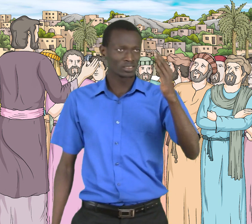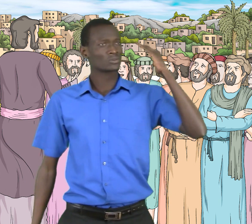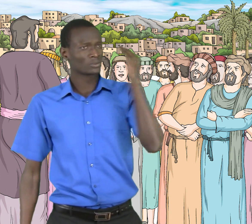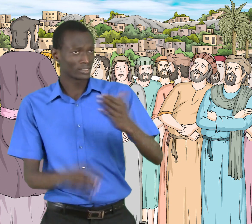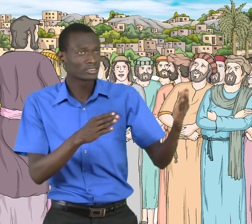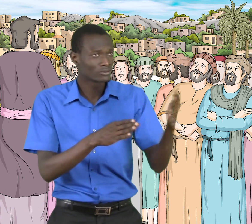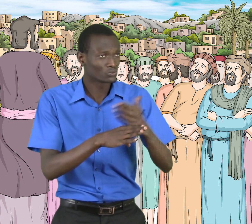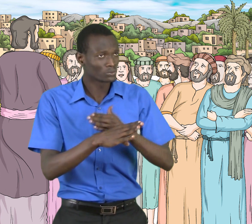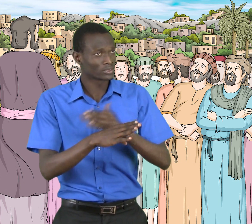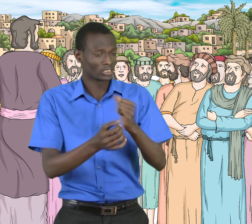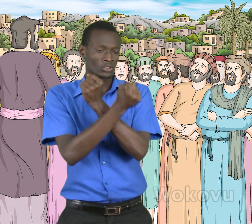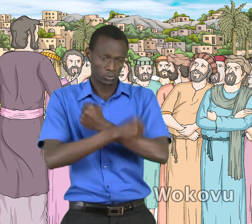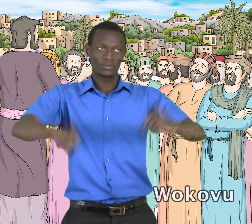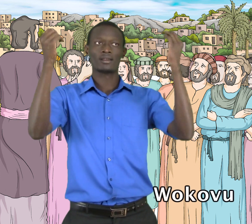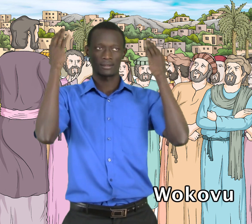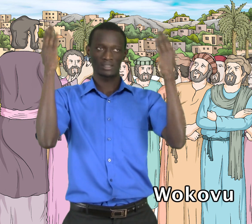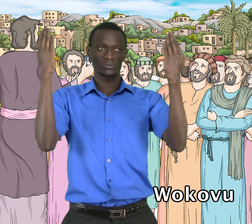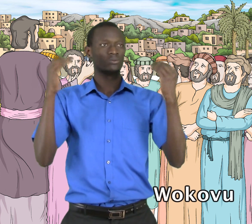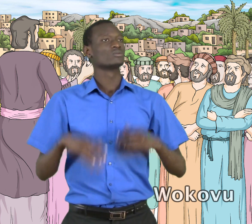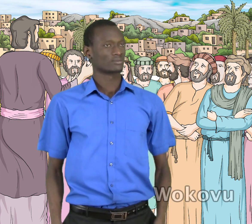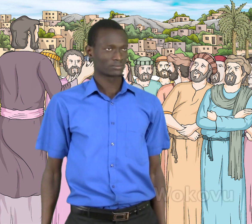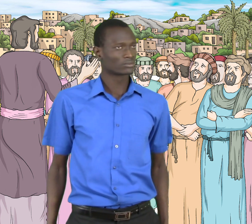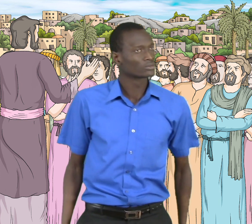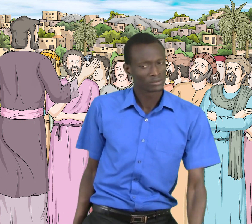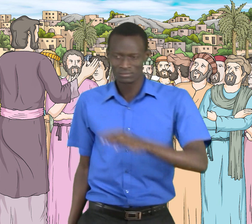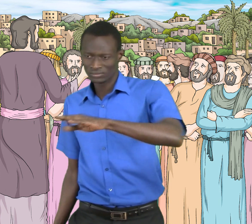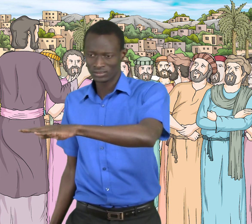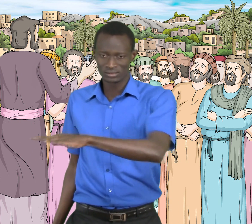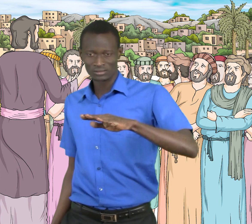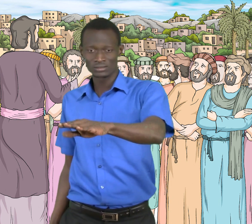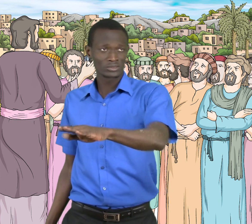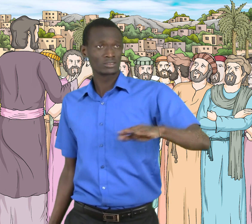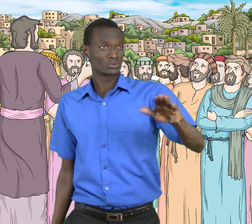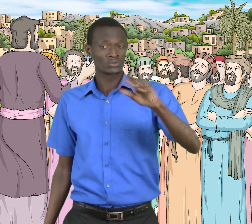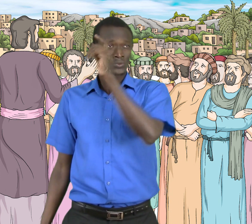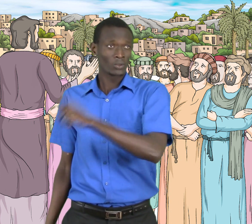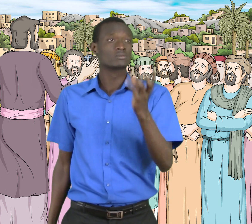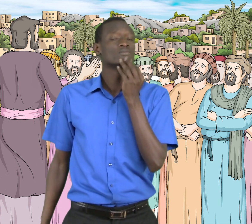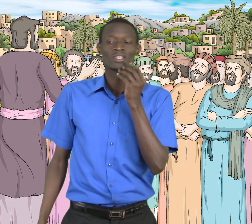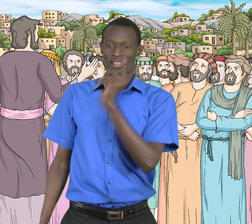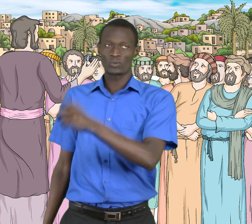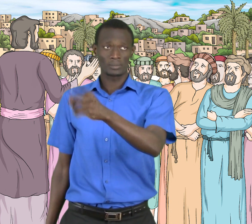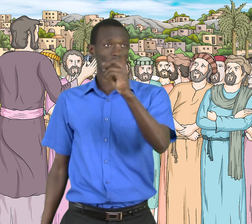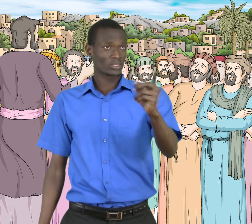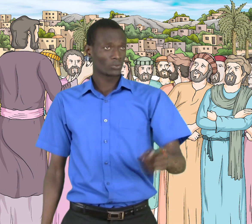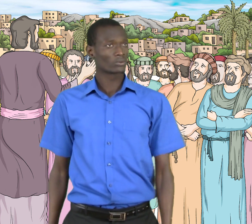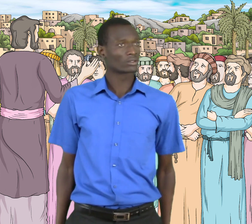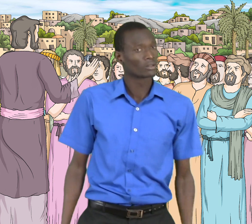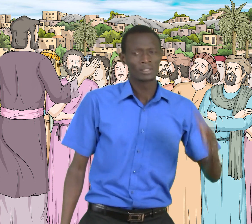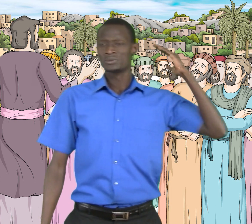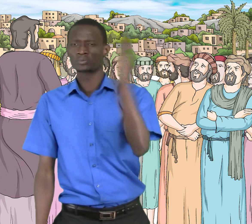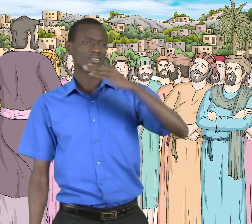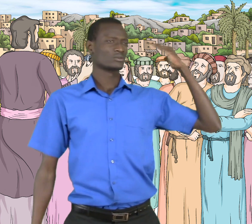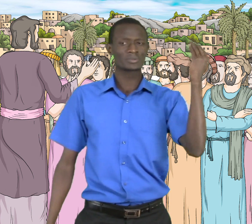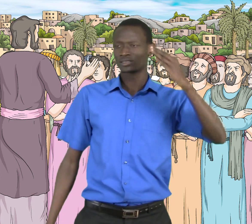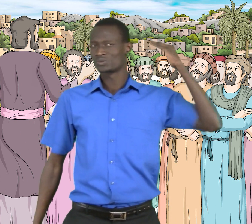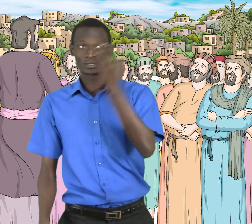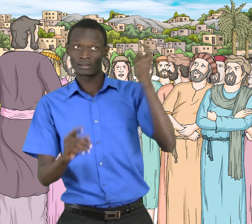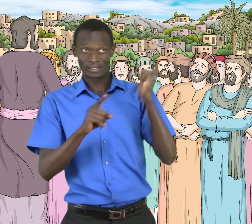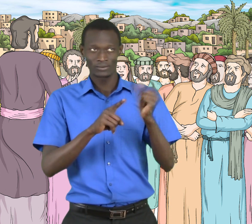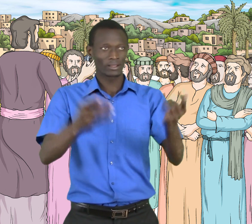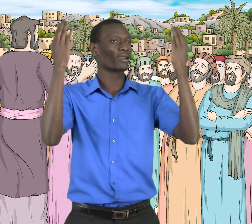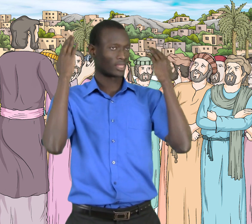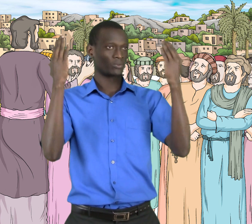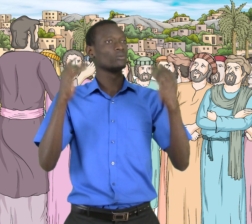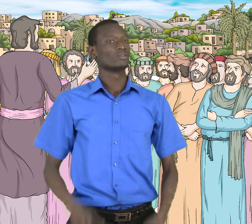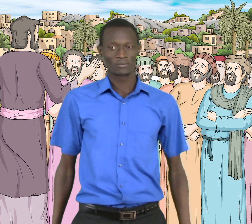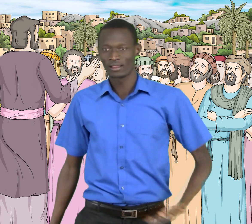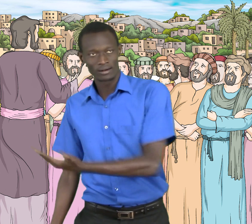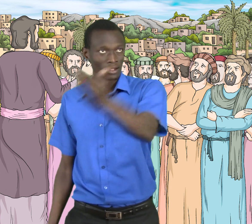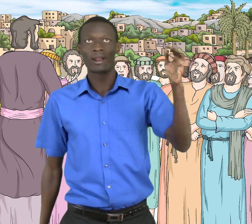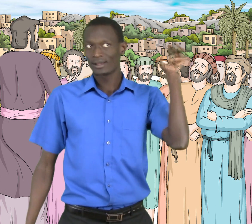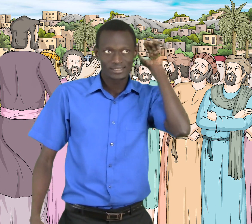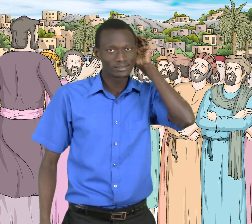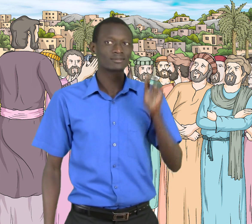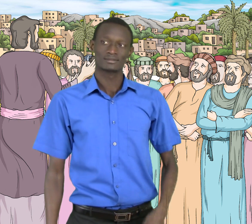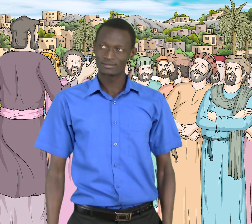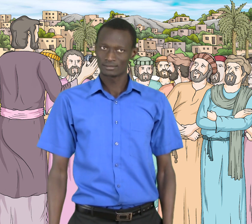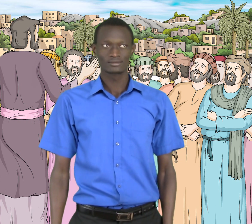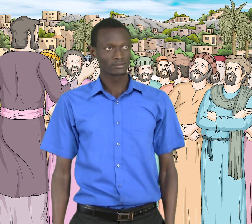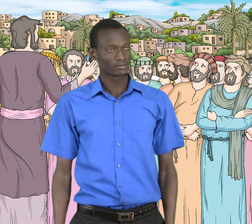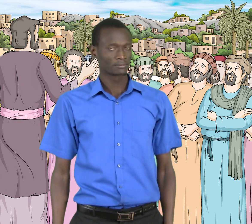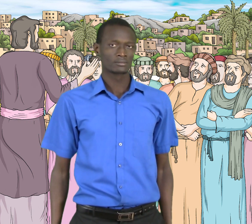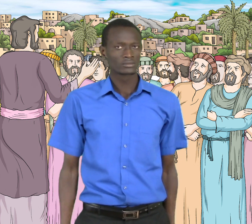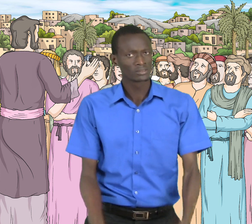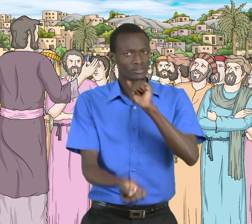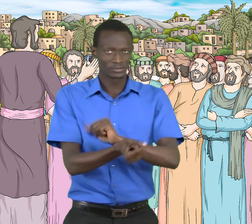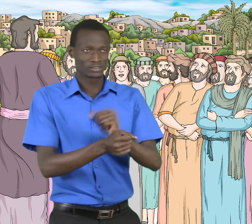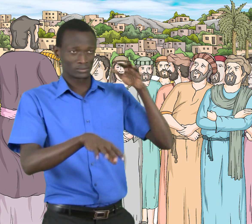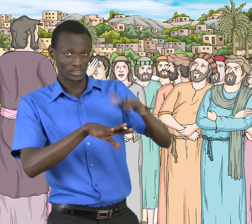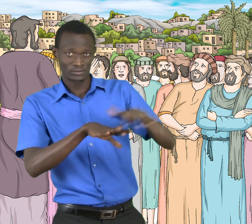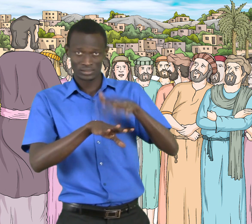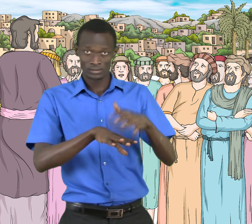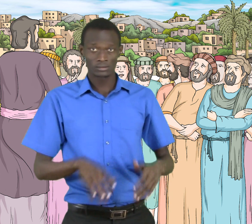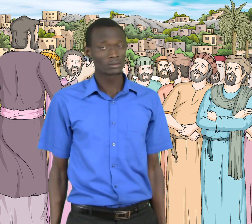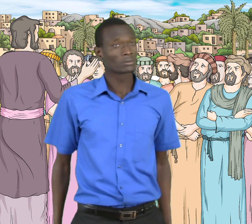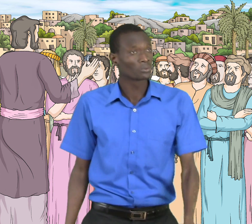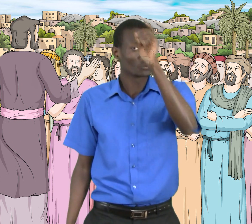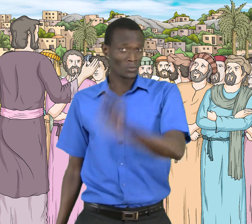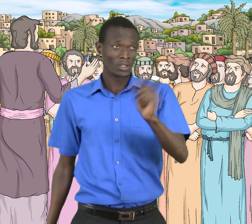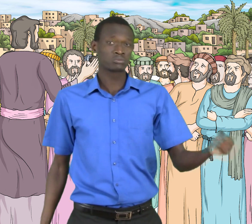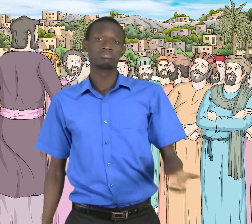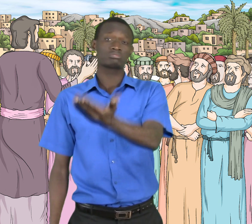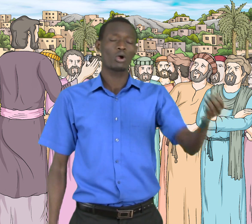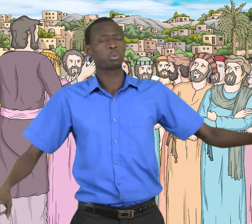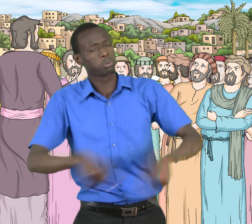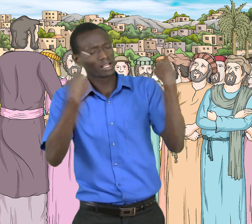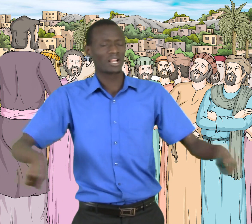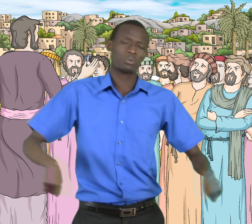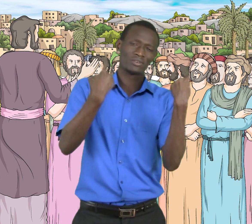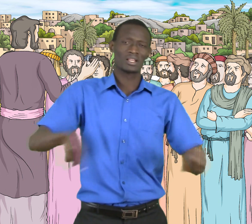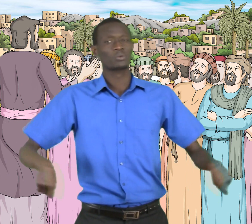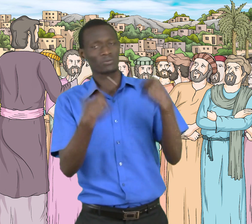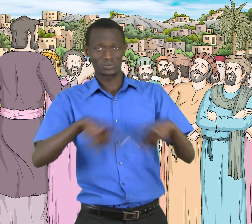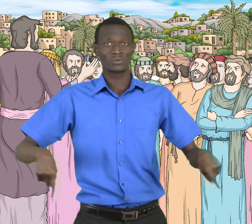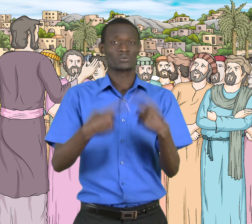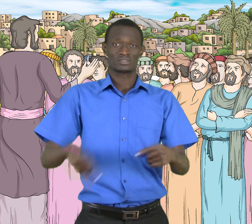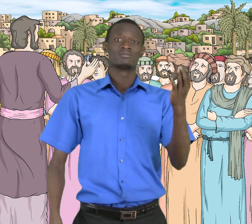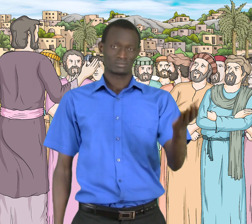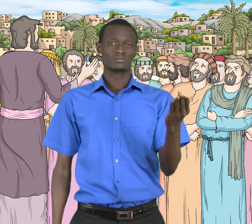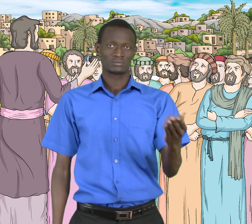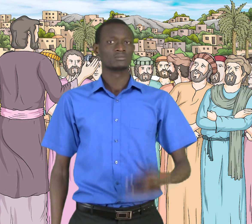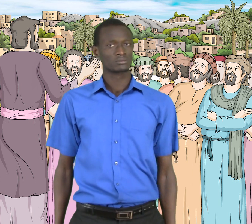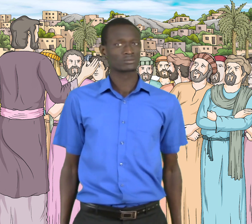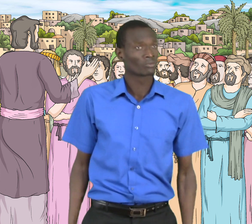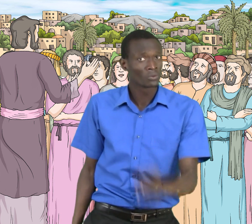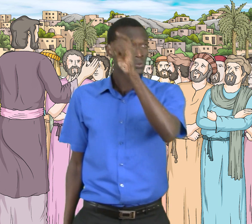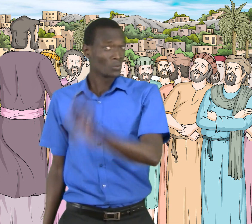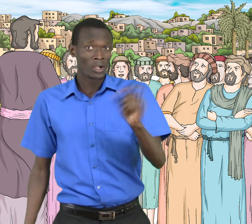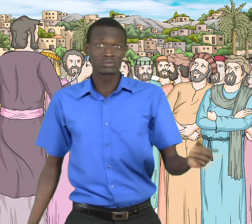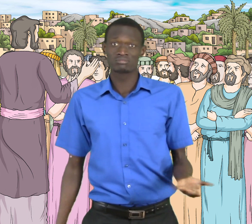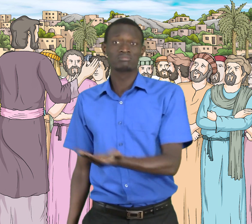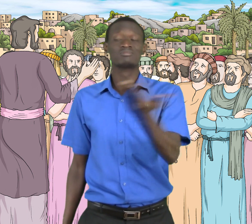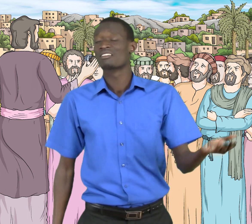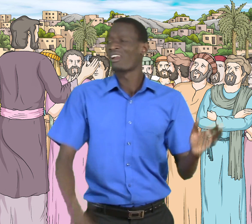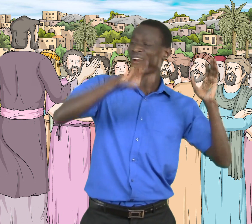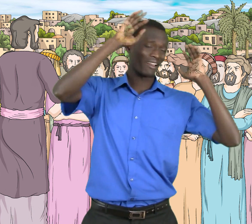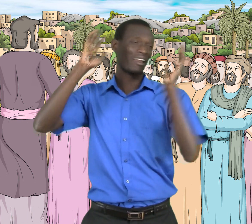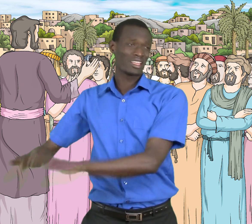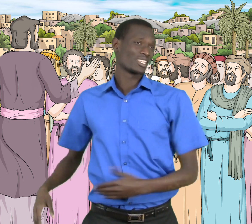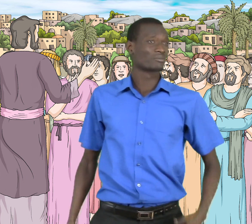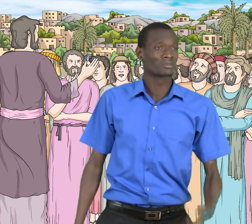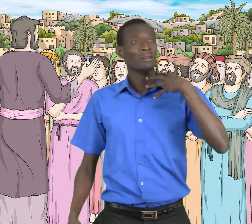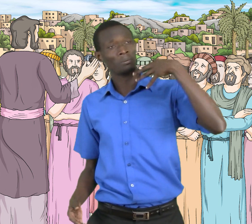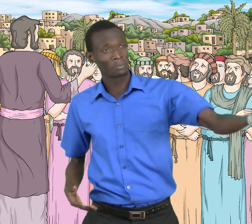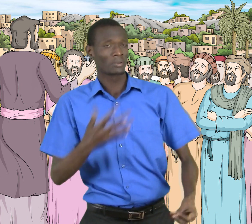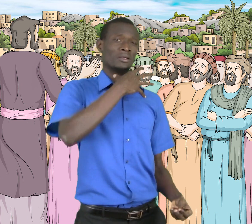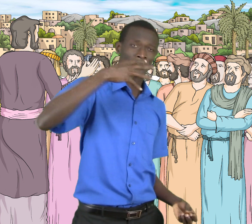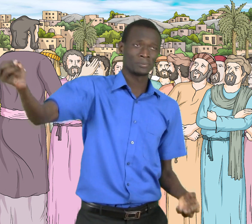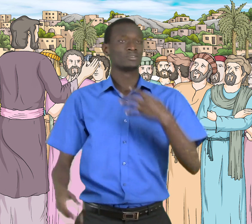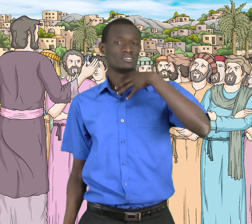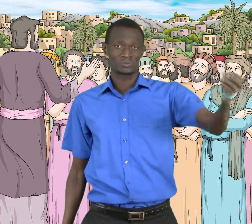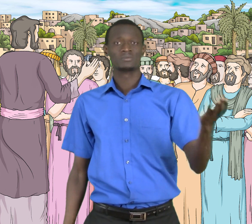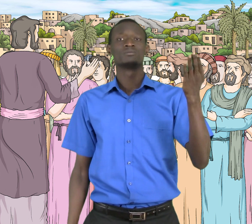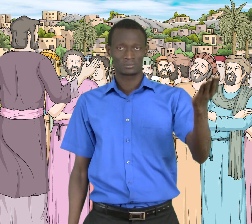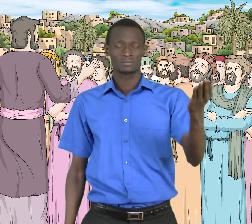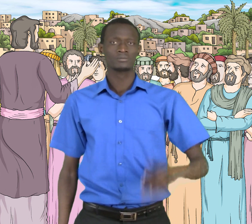Be advised, therefore, that God’s salvation has been sent to the Gentiles, and they will listen!”